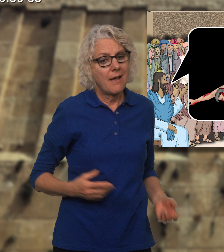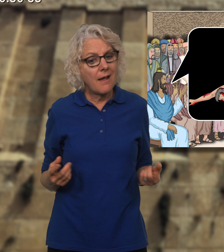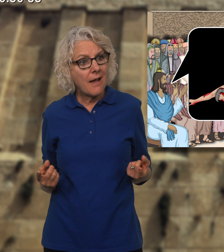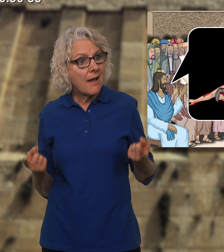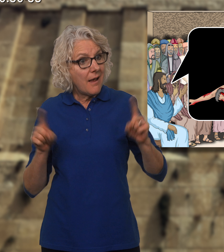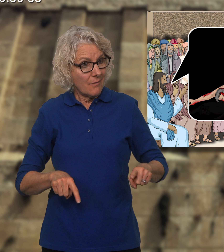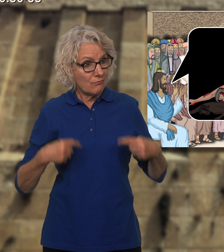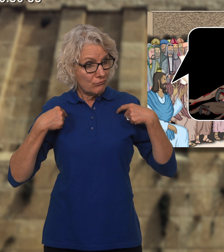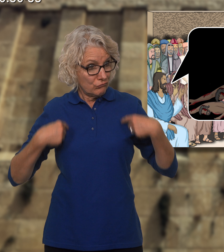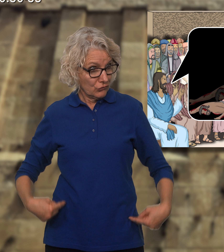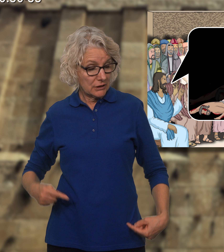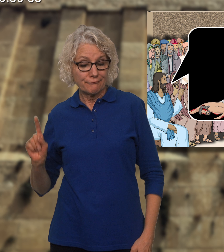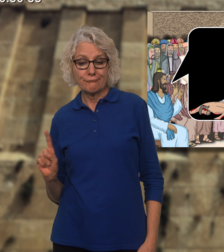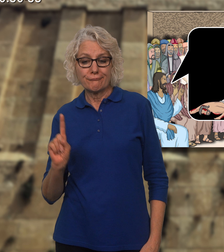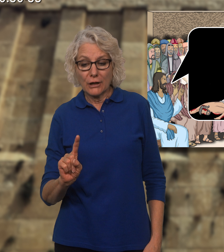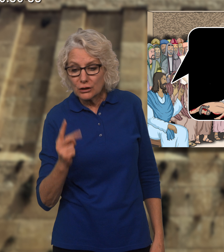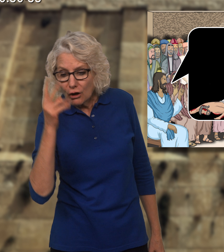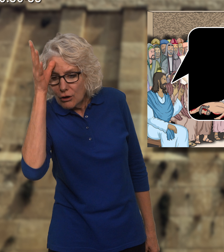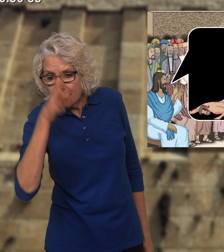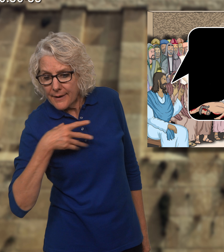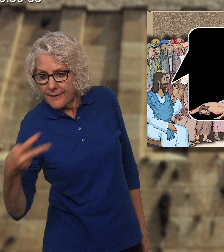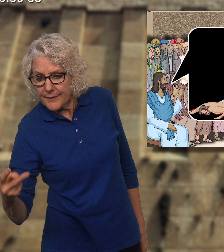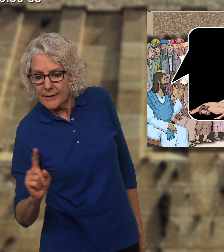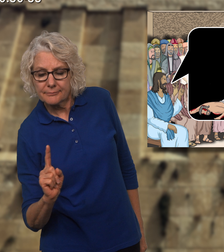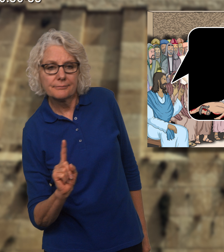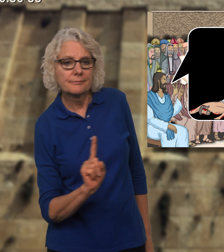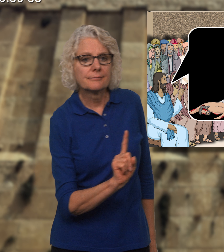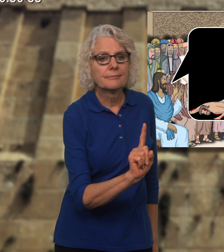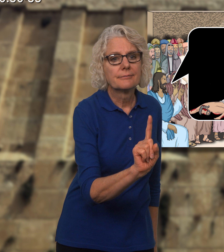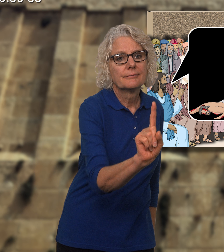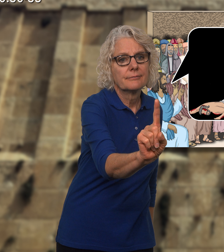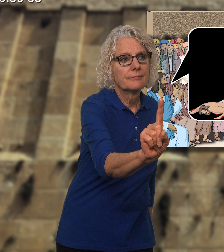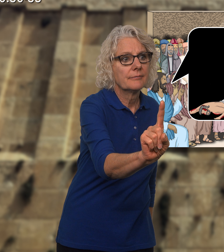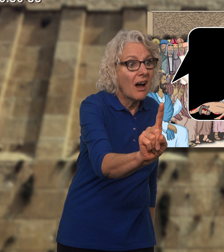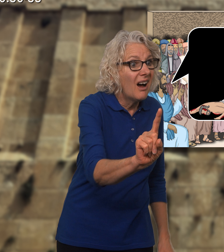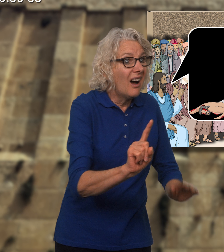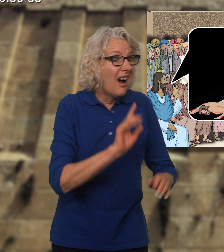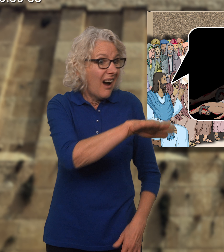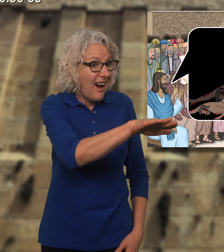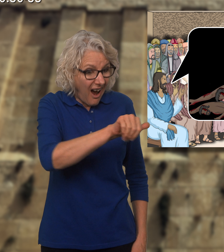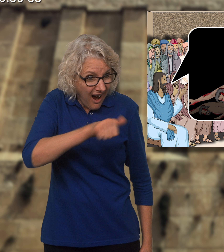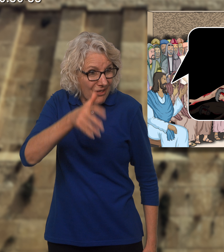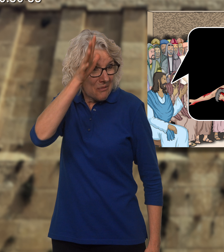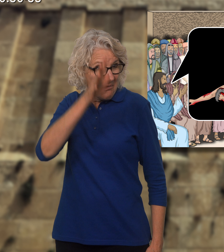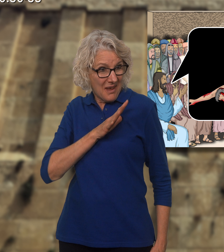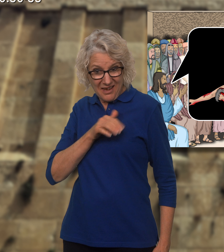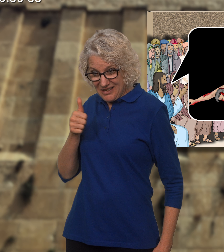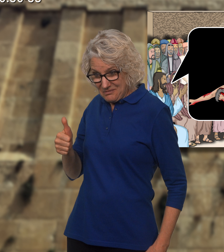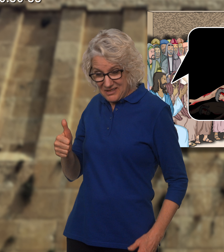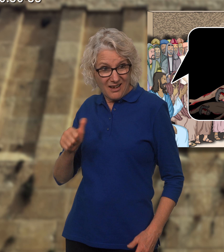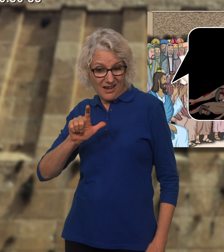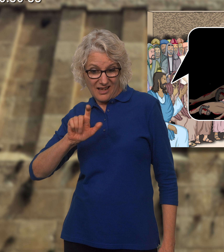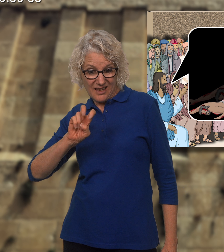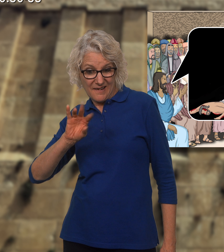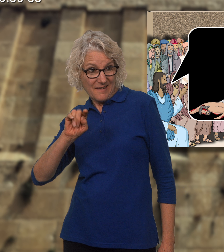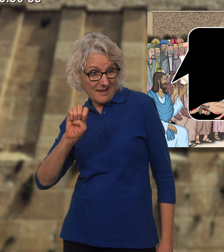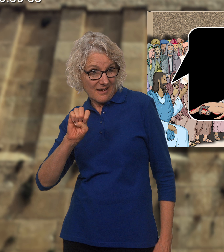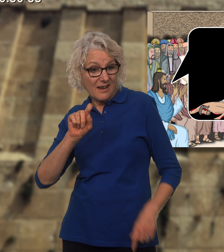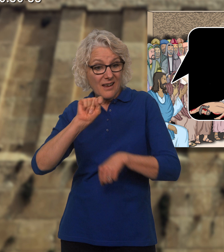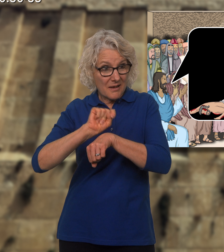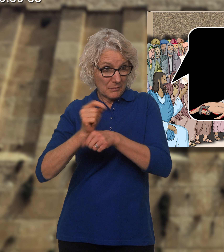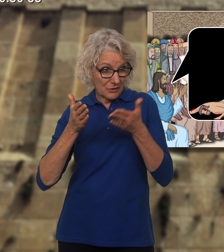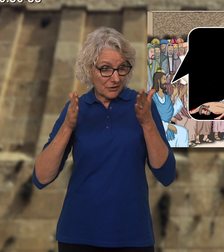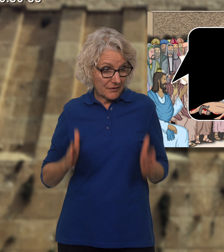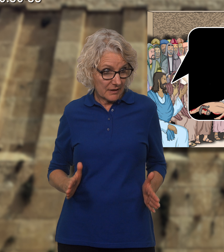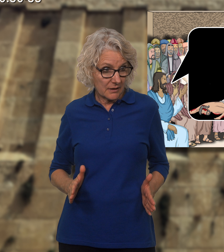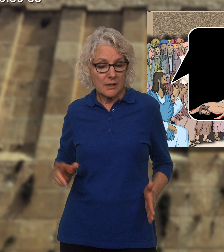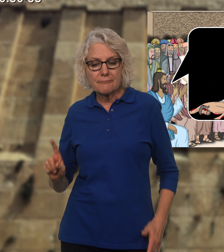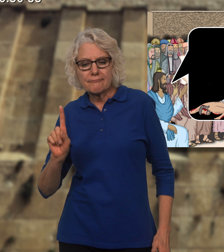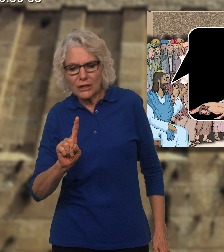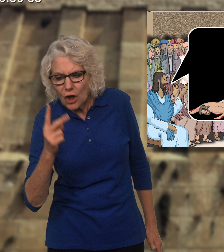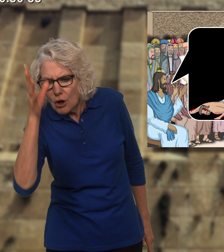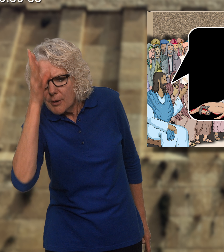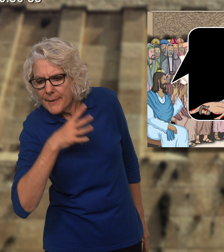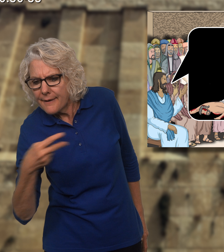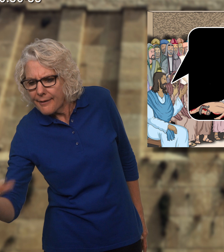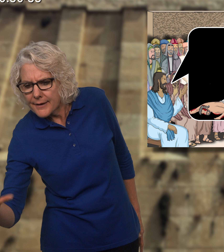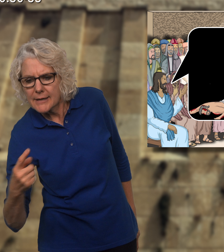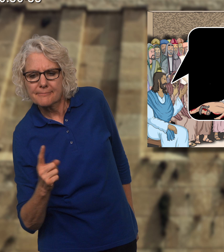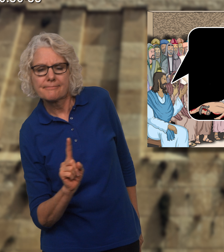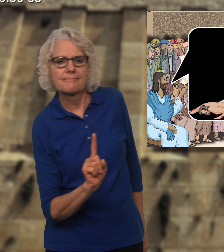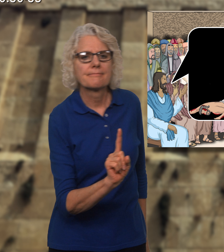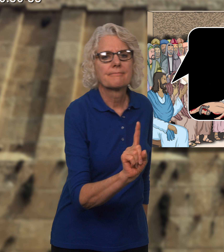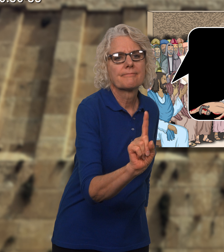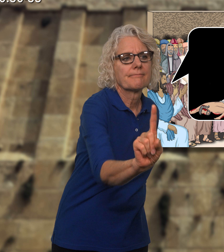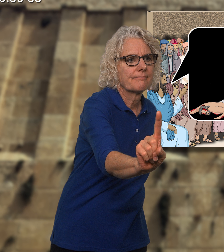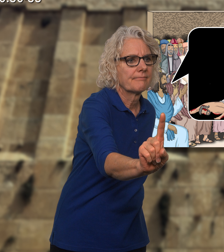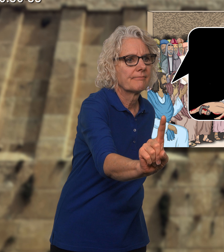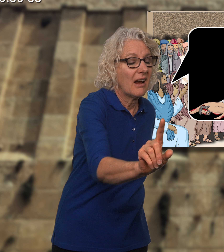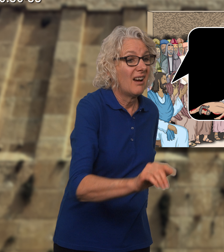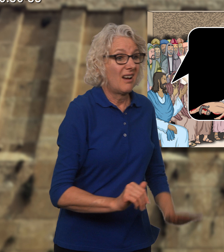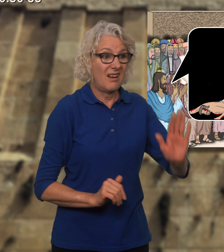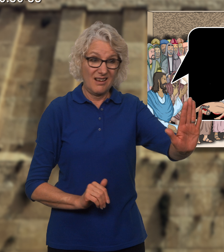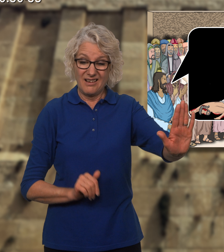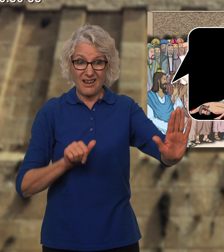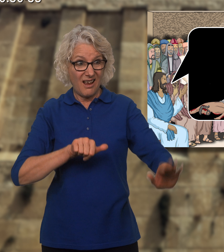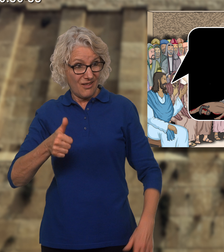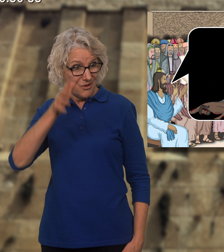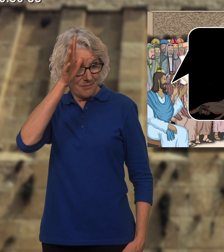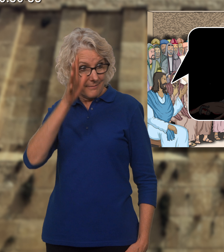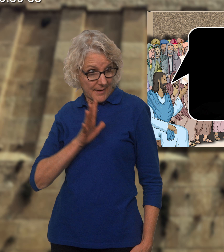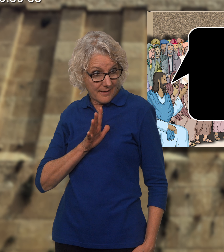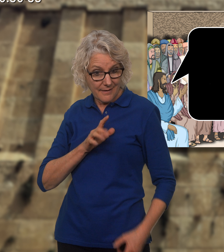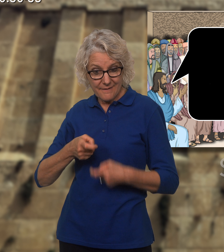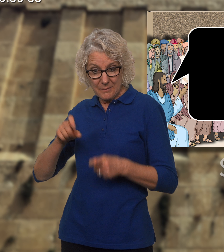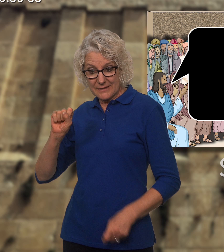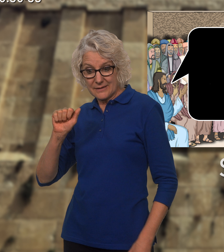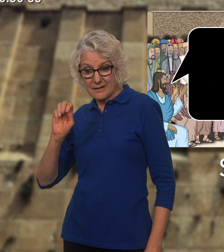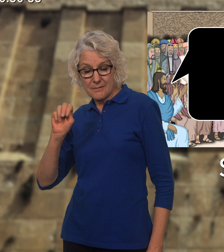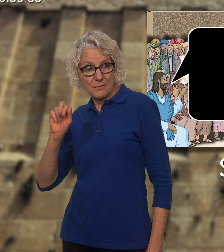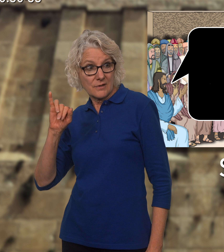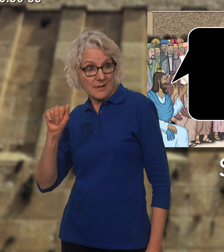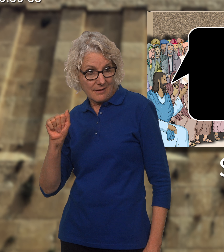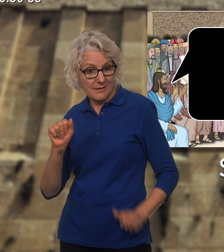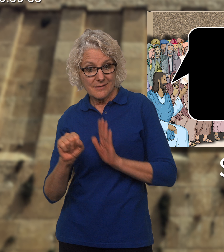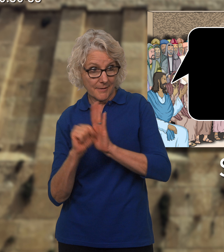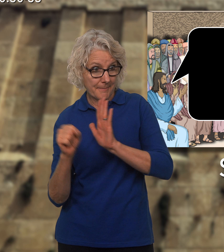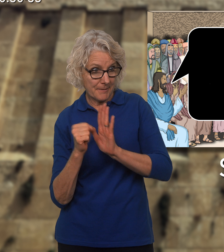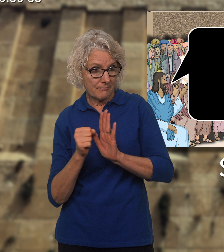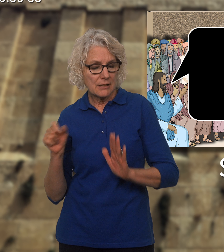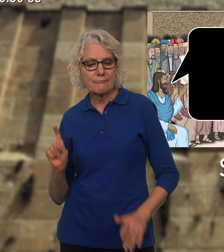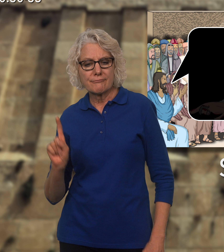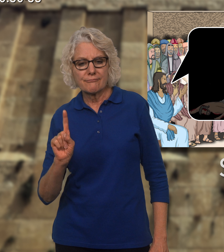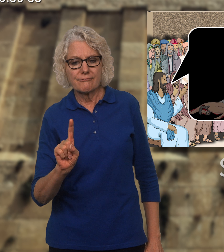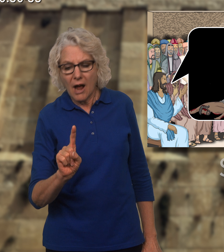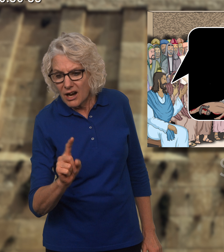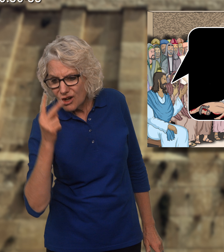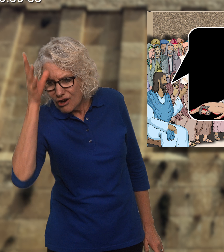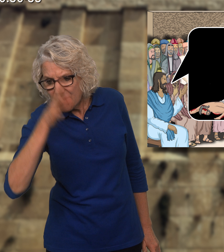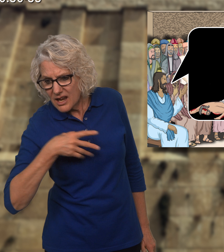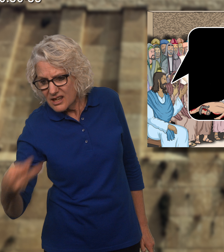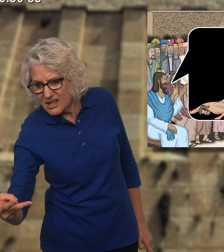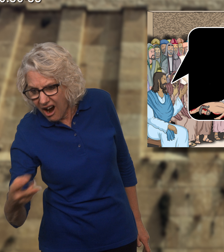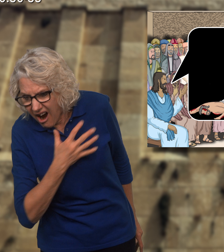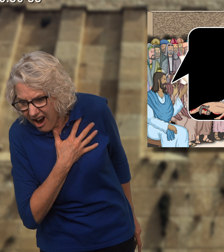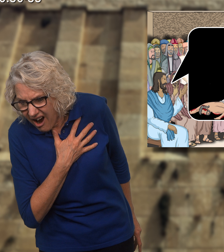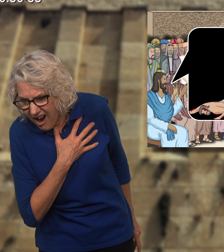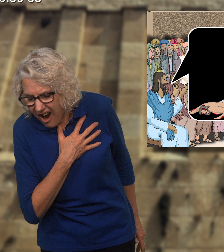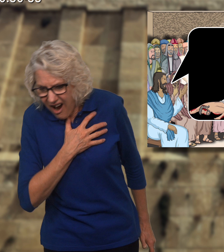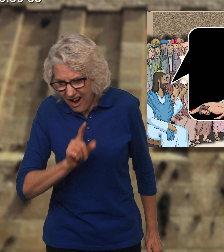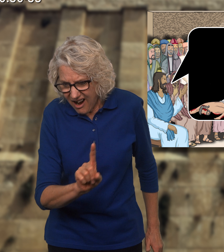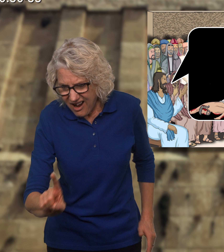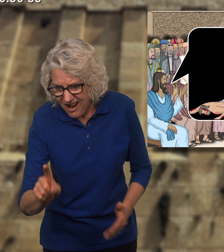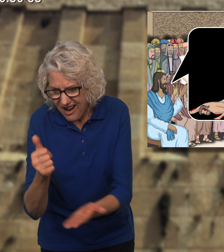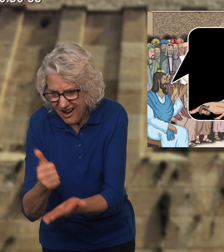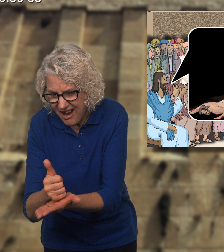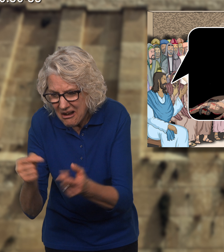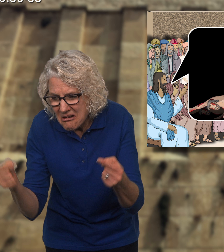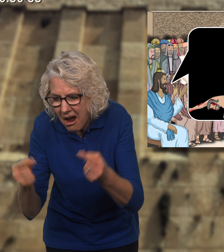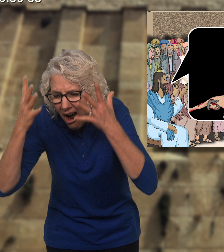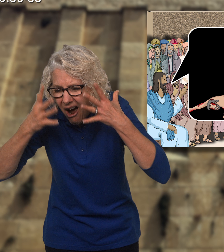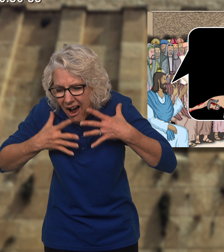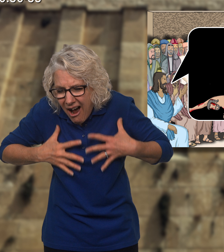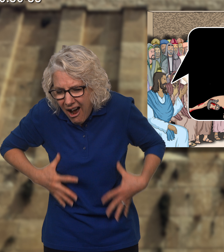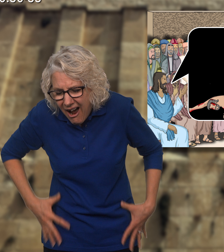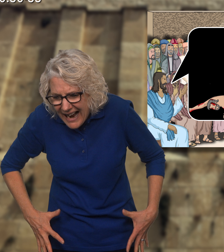Now by chance a priest was going down the same road, but when he saw him, he passed by on the other side. So too, when a Levite came to that spot and saw him, he passed by on the other side. But when a Samaritan on a journey came upon him, he looked at him and had compassion.